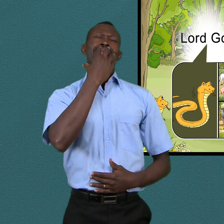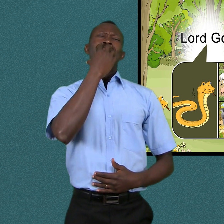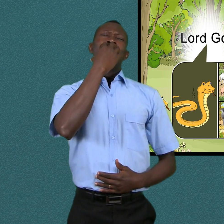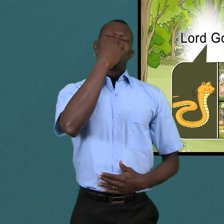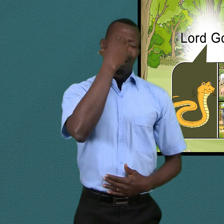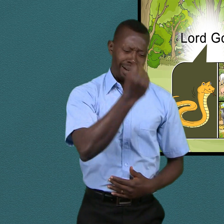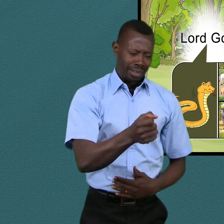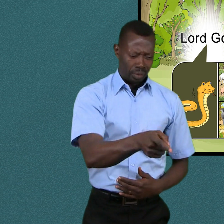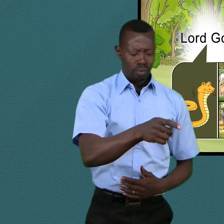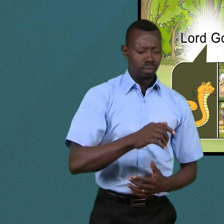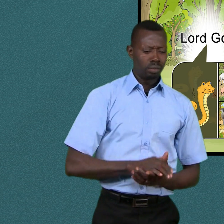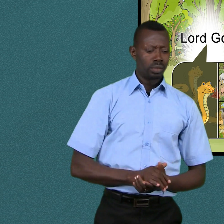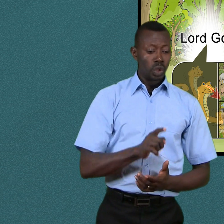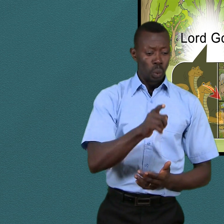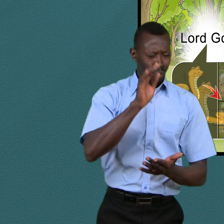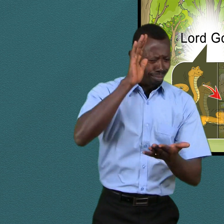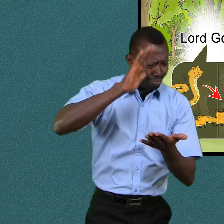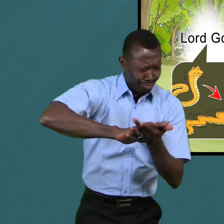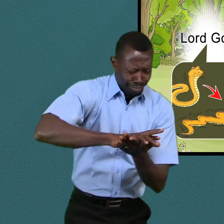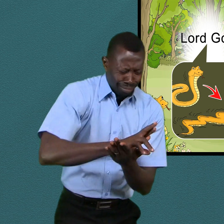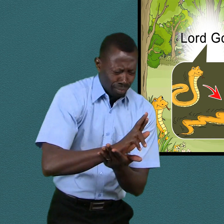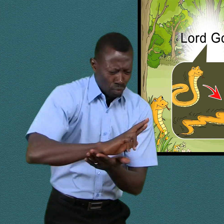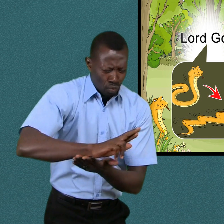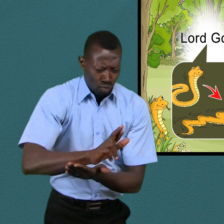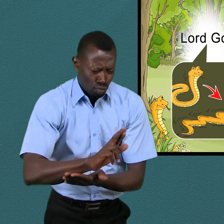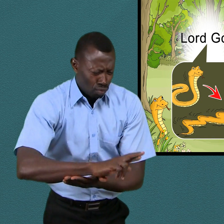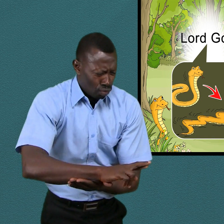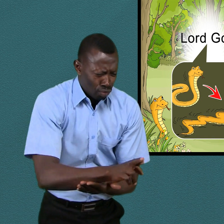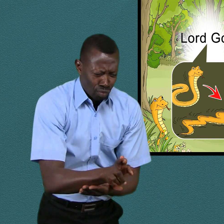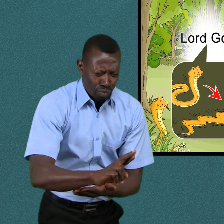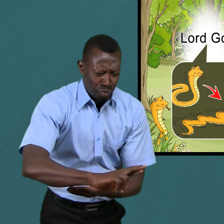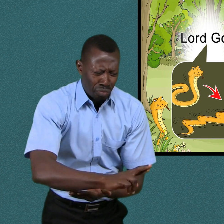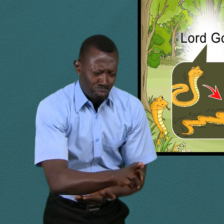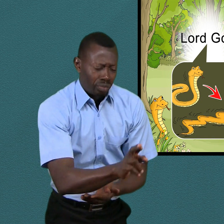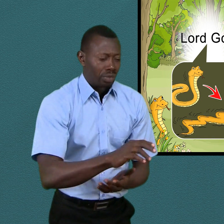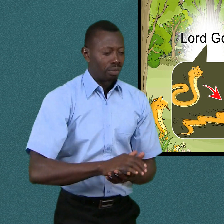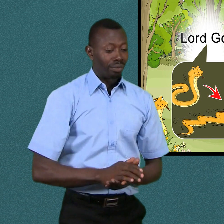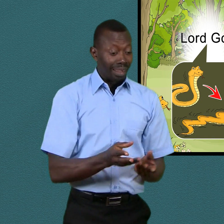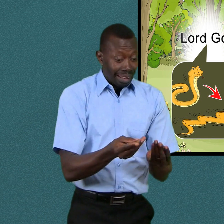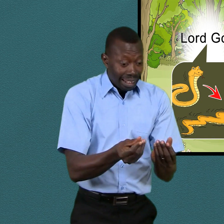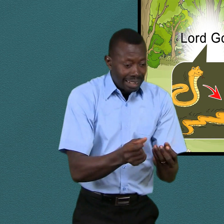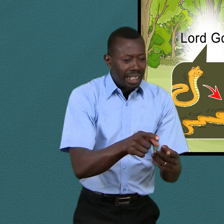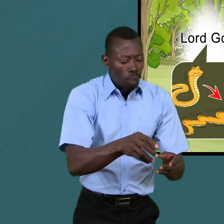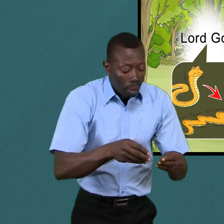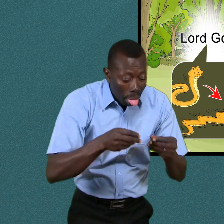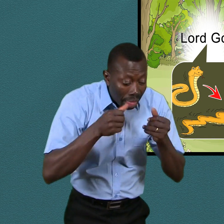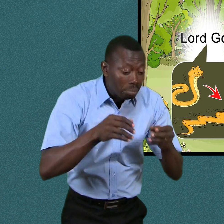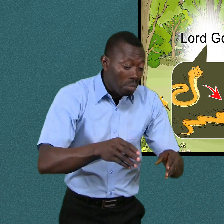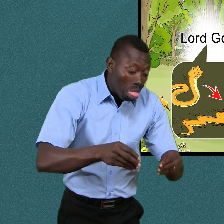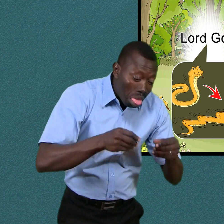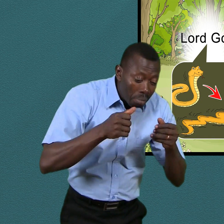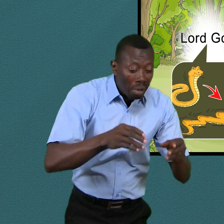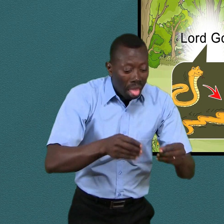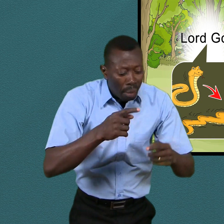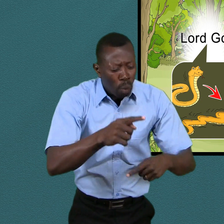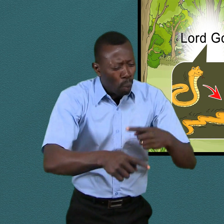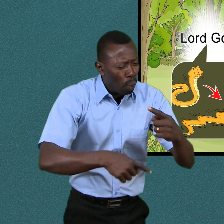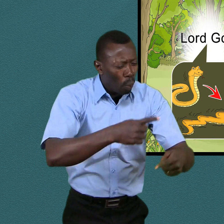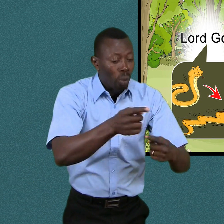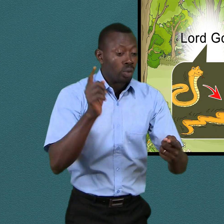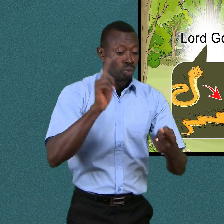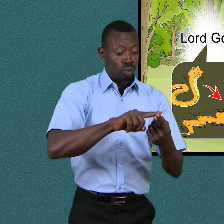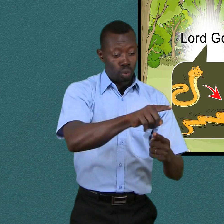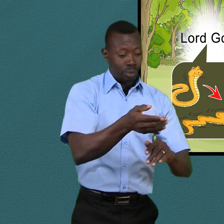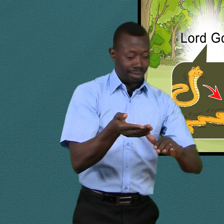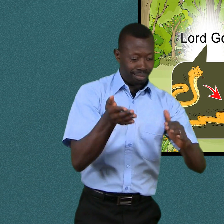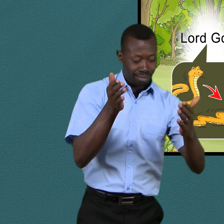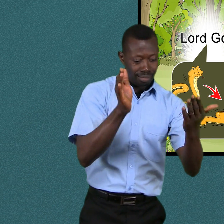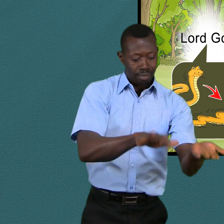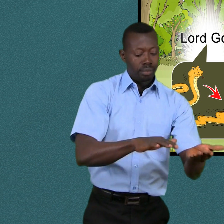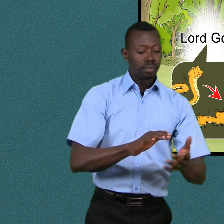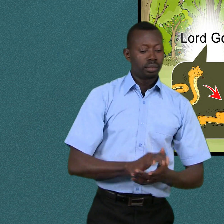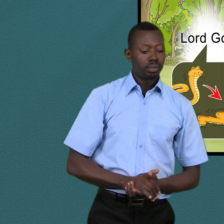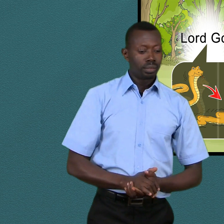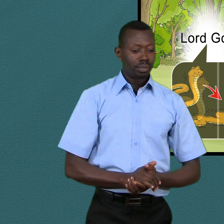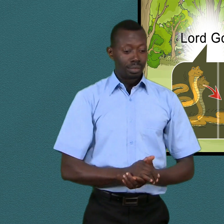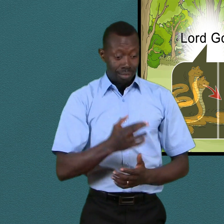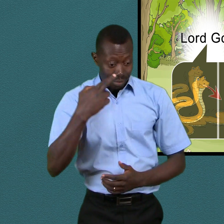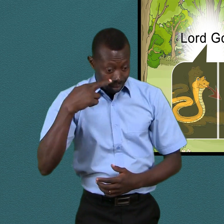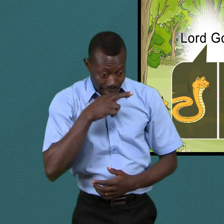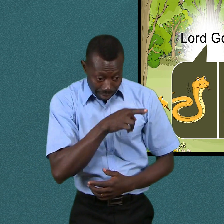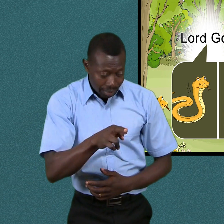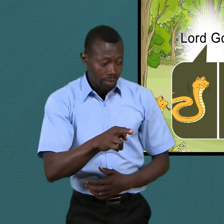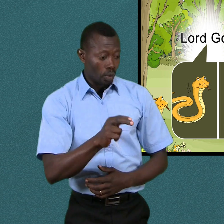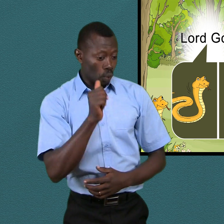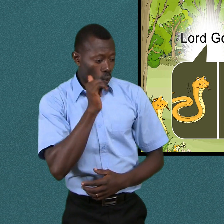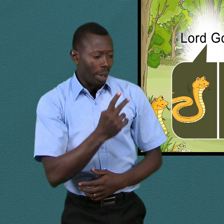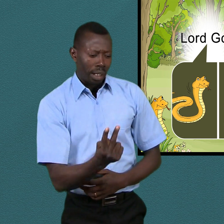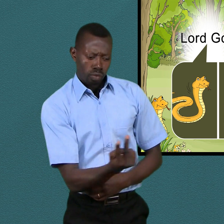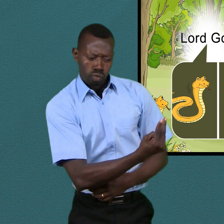On your belly will you go, and dust you will eat, all the days of your life.